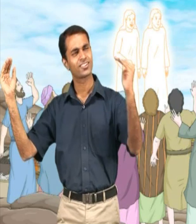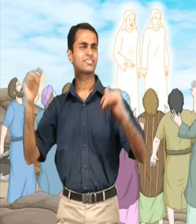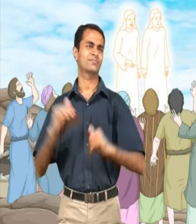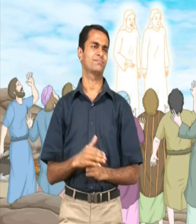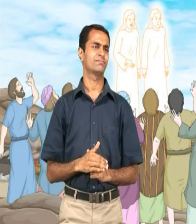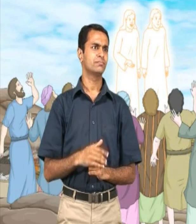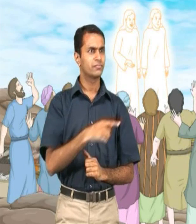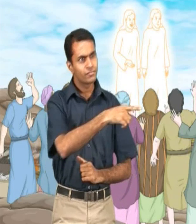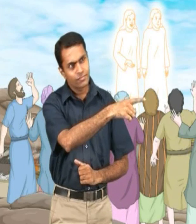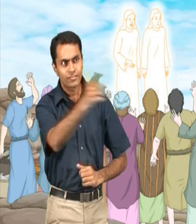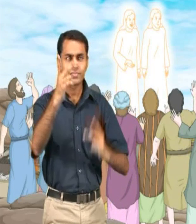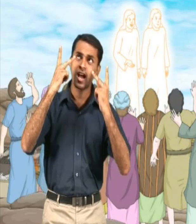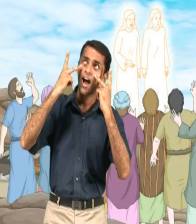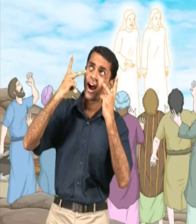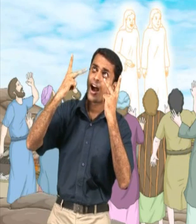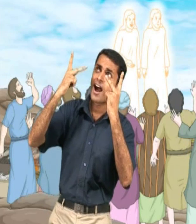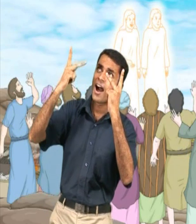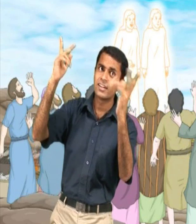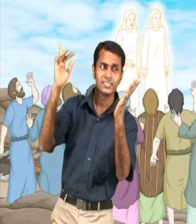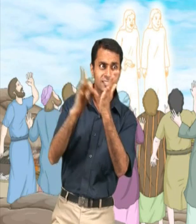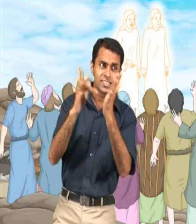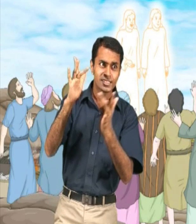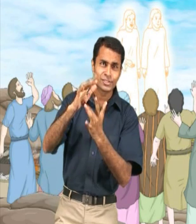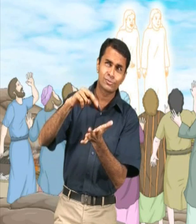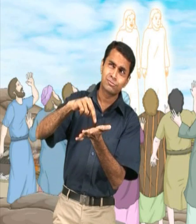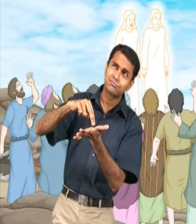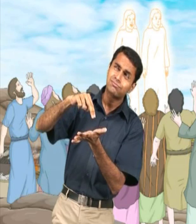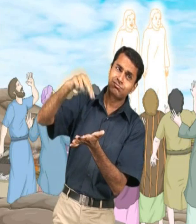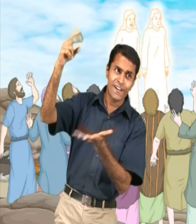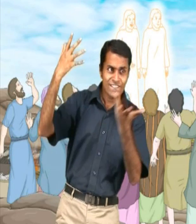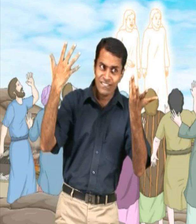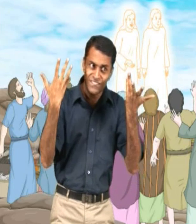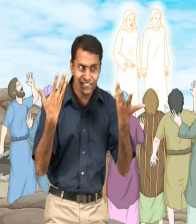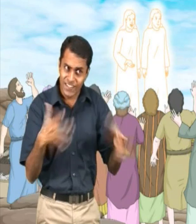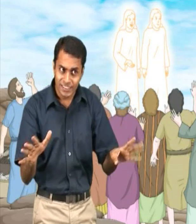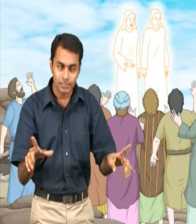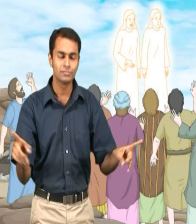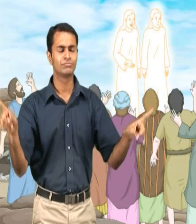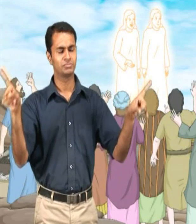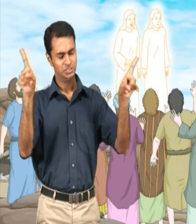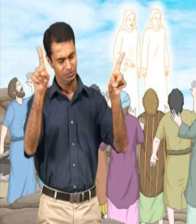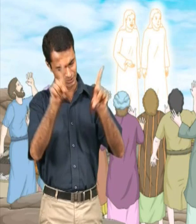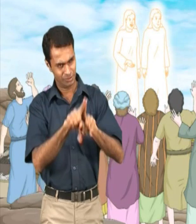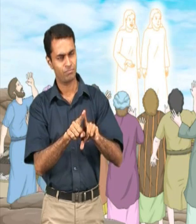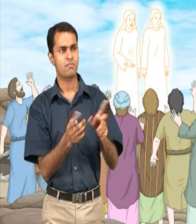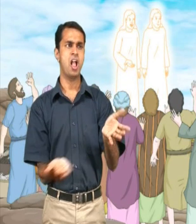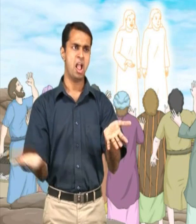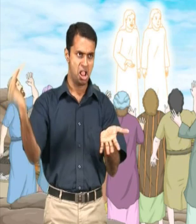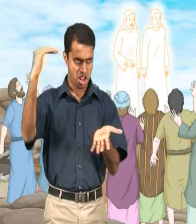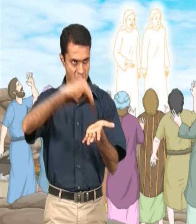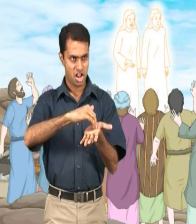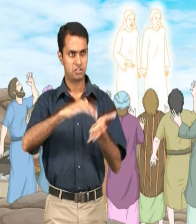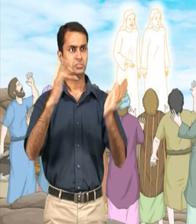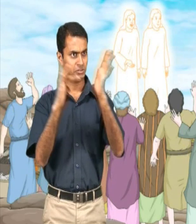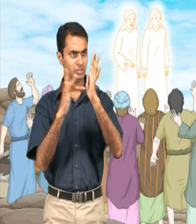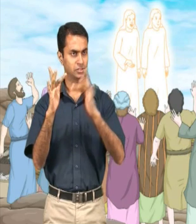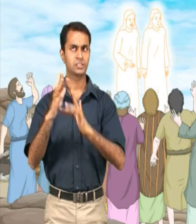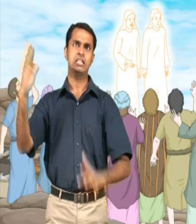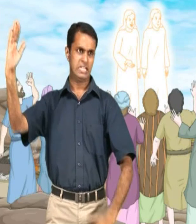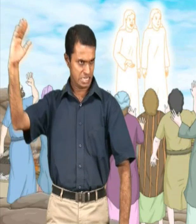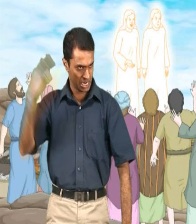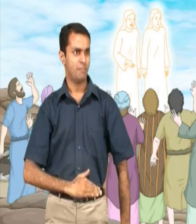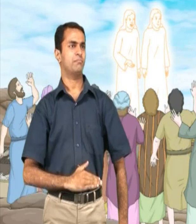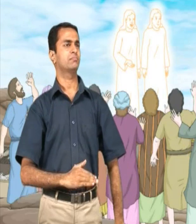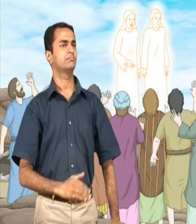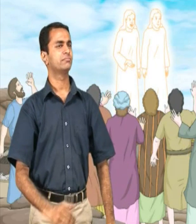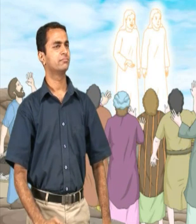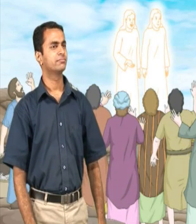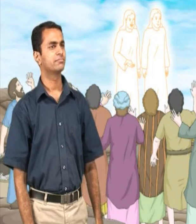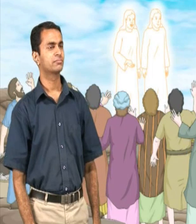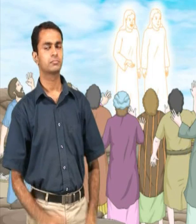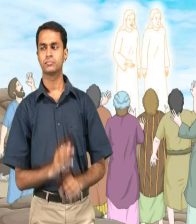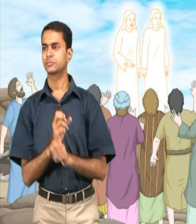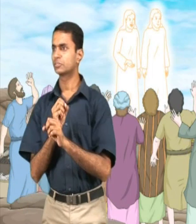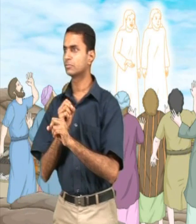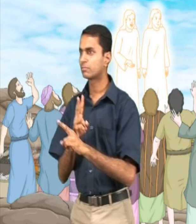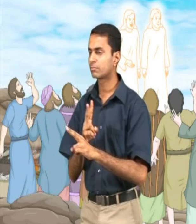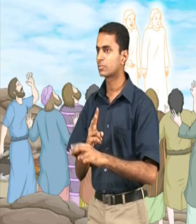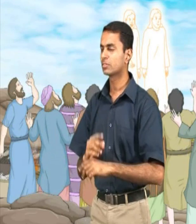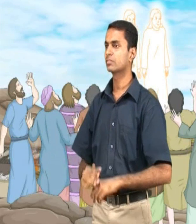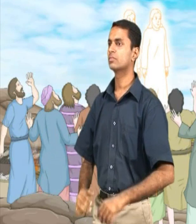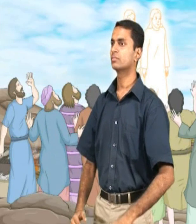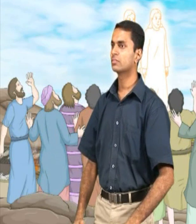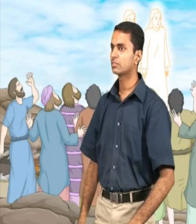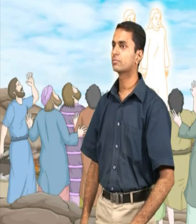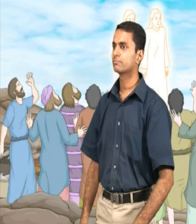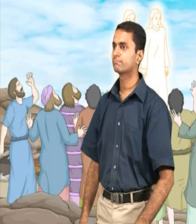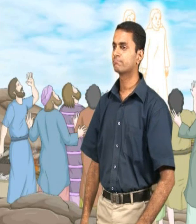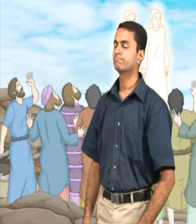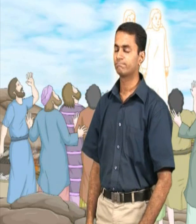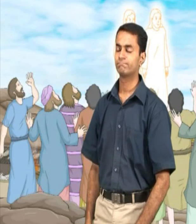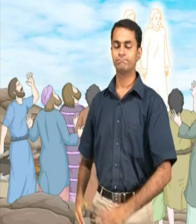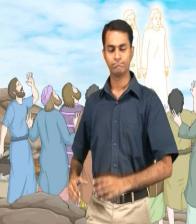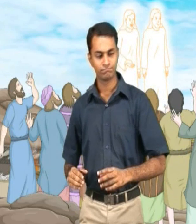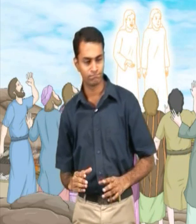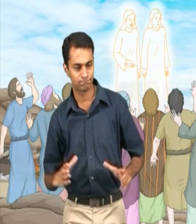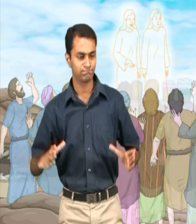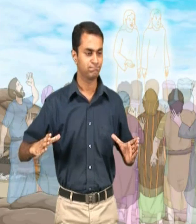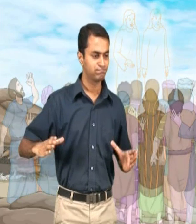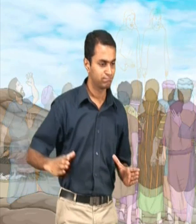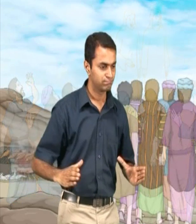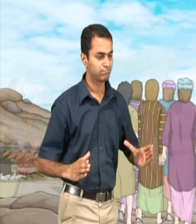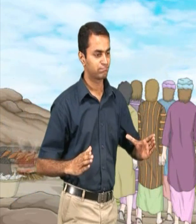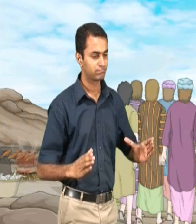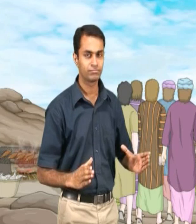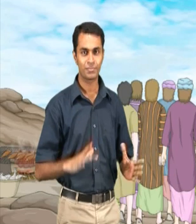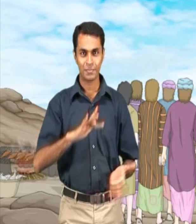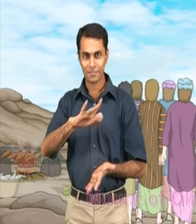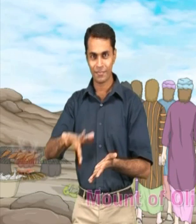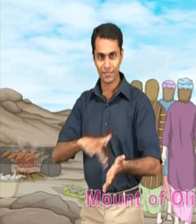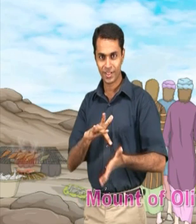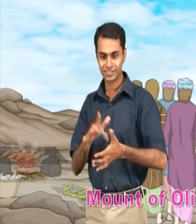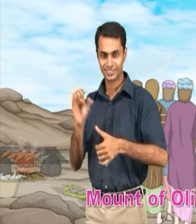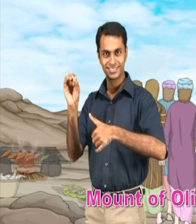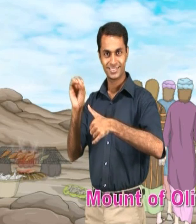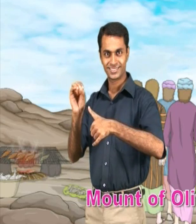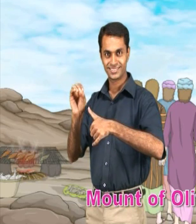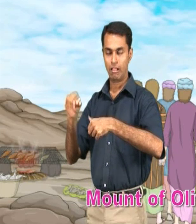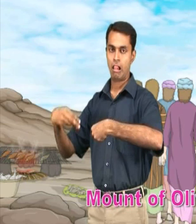This same Jesus, who has been taken from you into heaven, will come back in the same way you have seen Him go into heaven.”